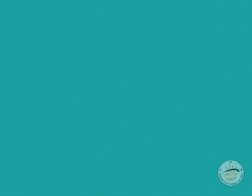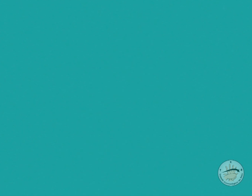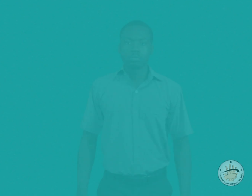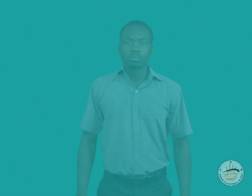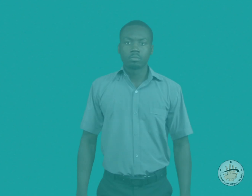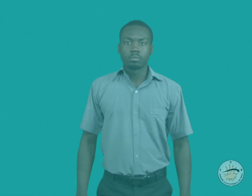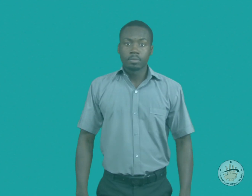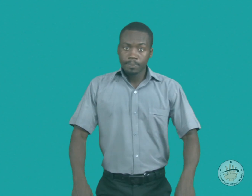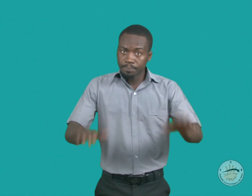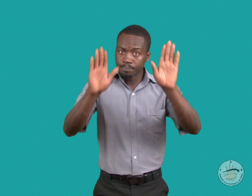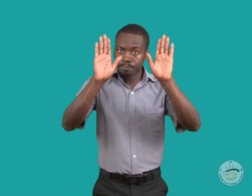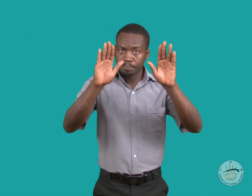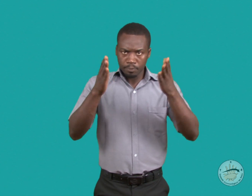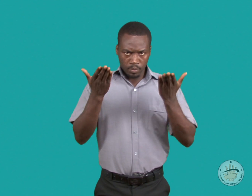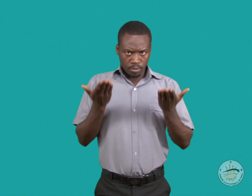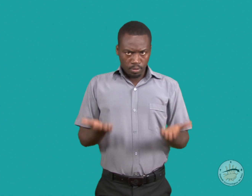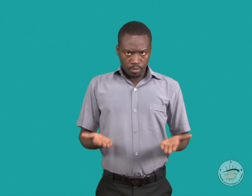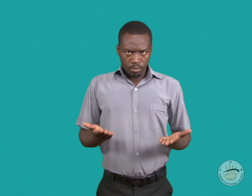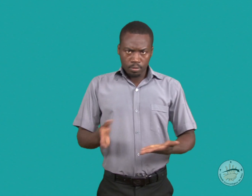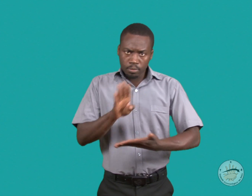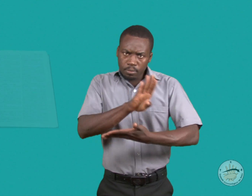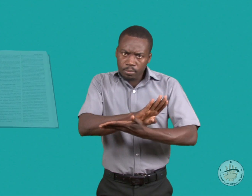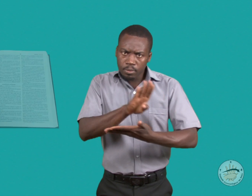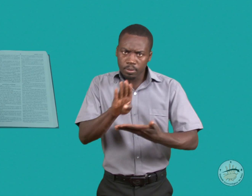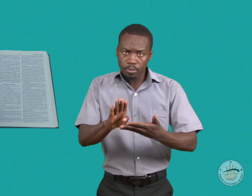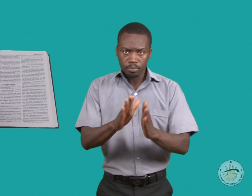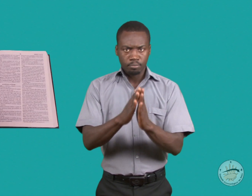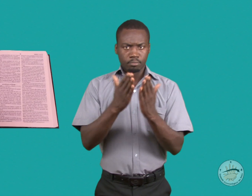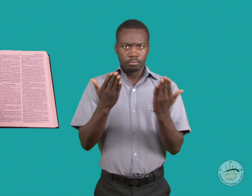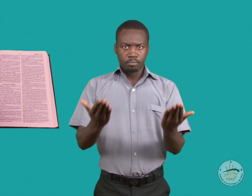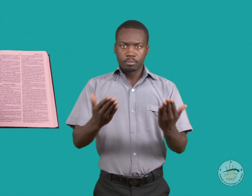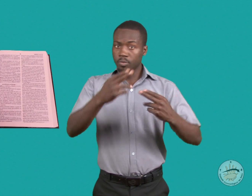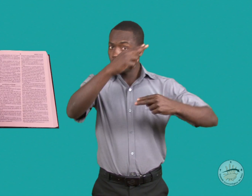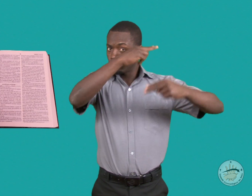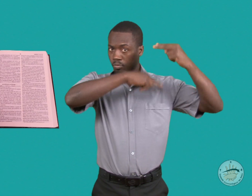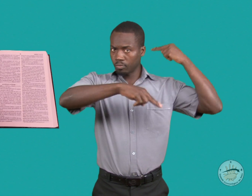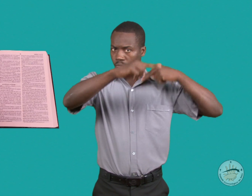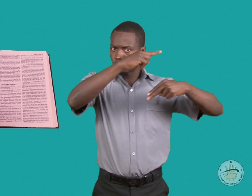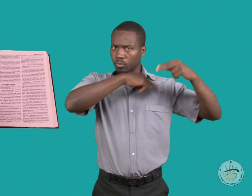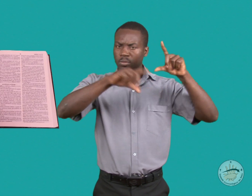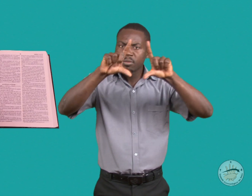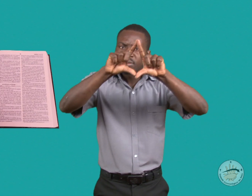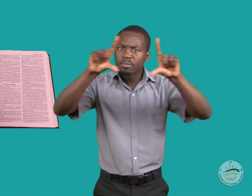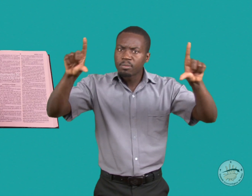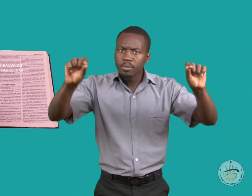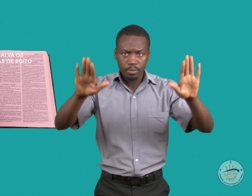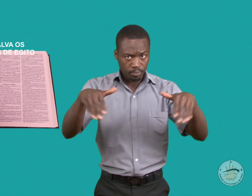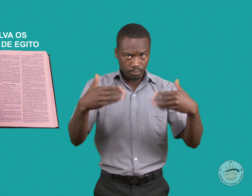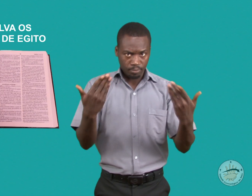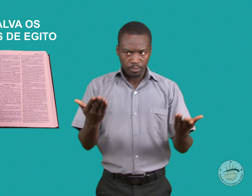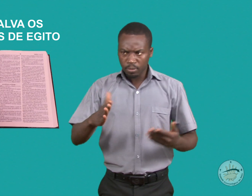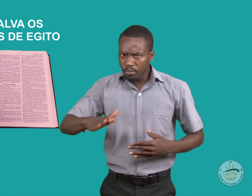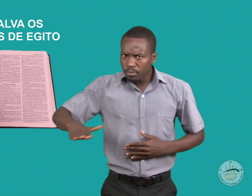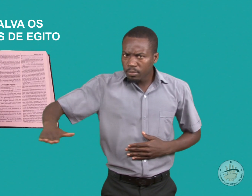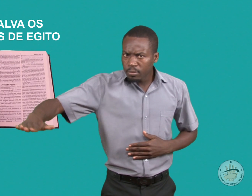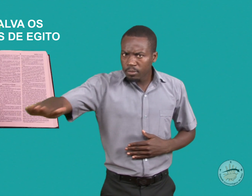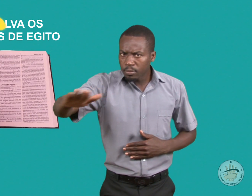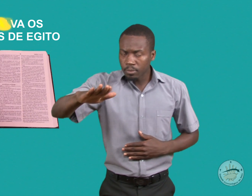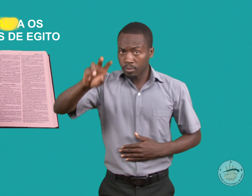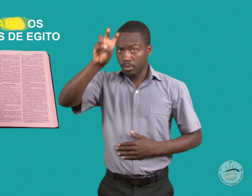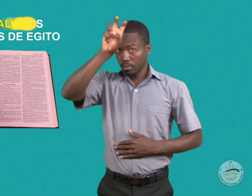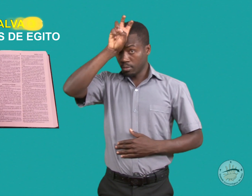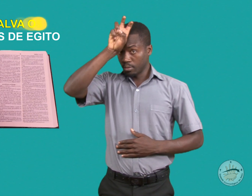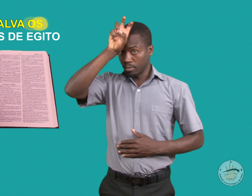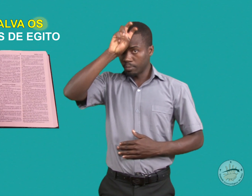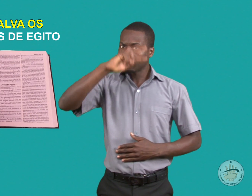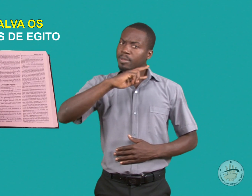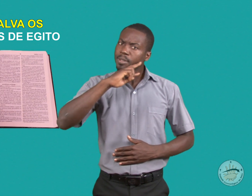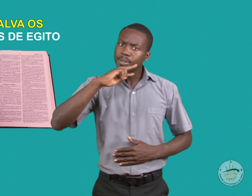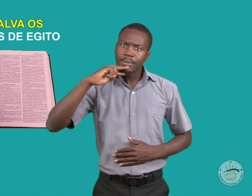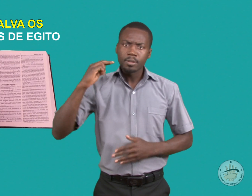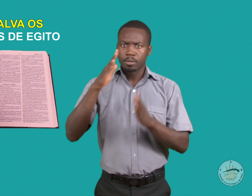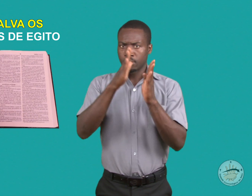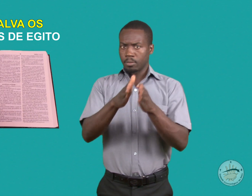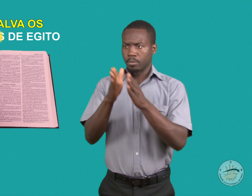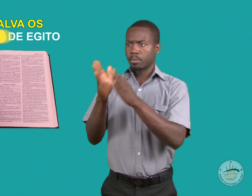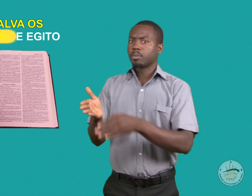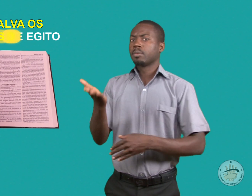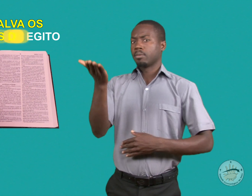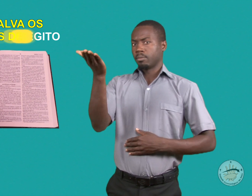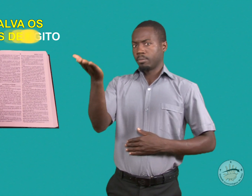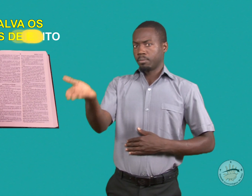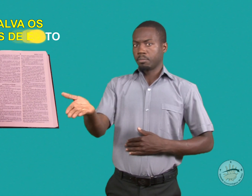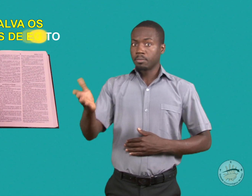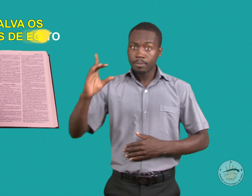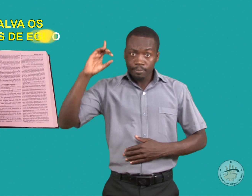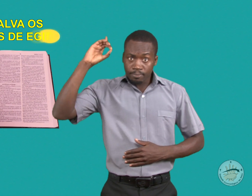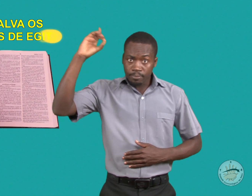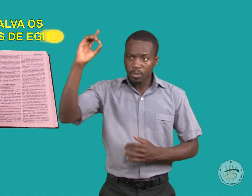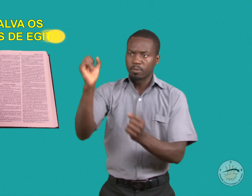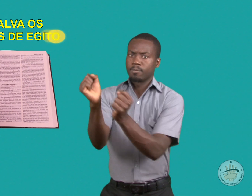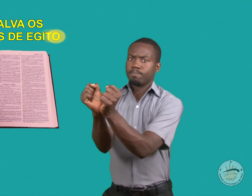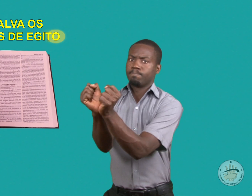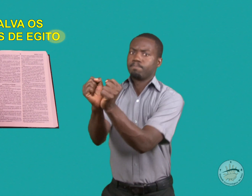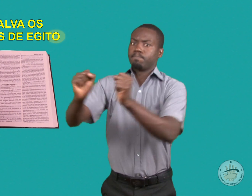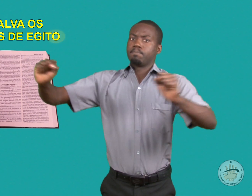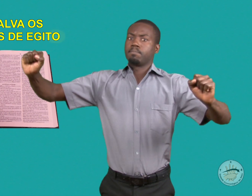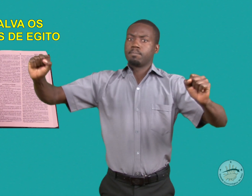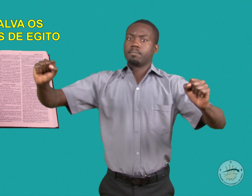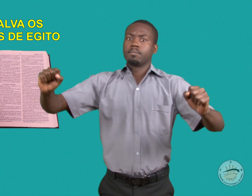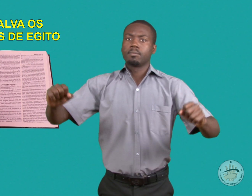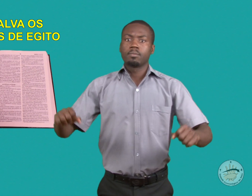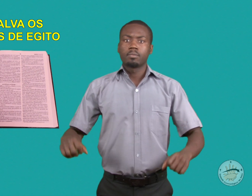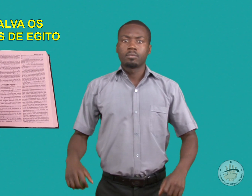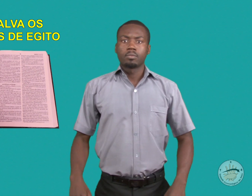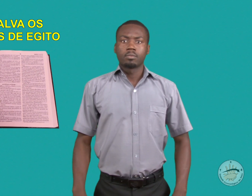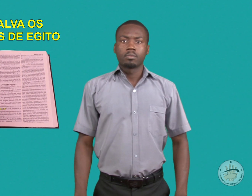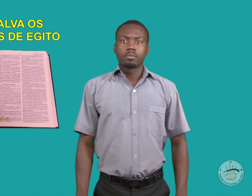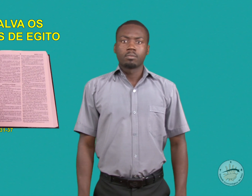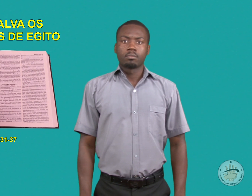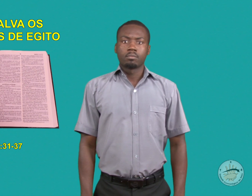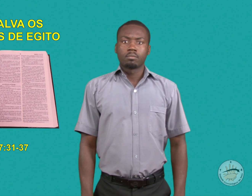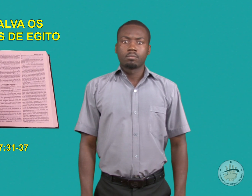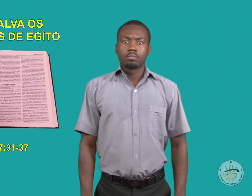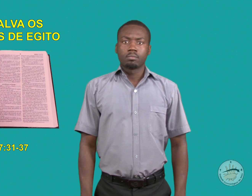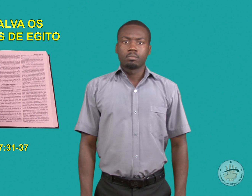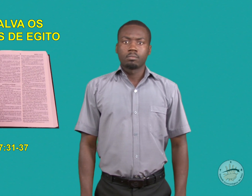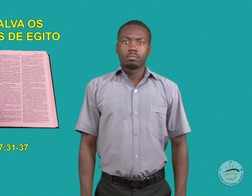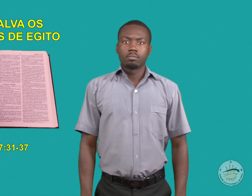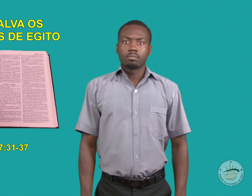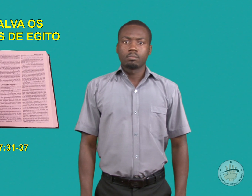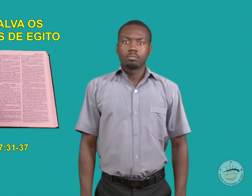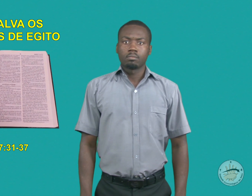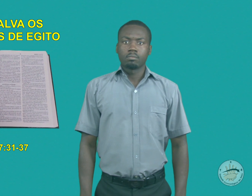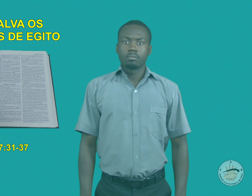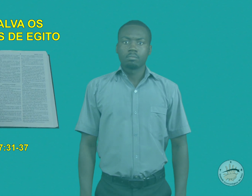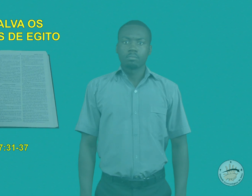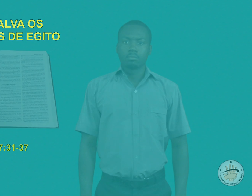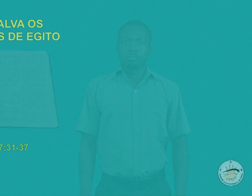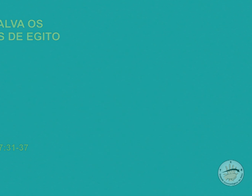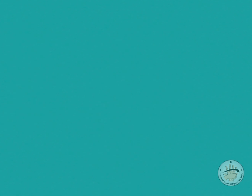God saves the Israelites from Egypt